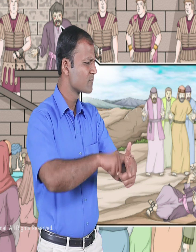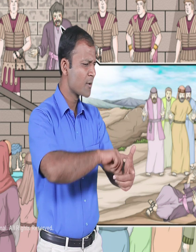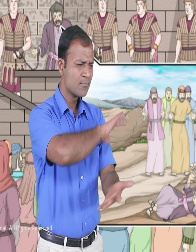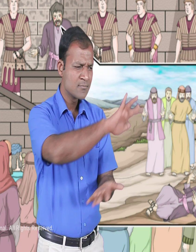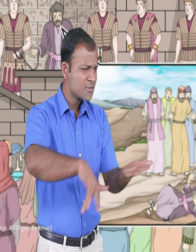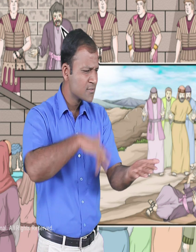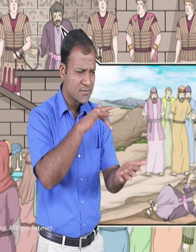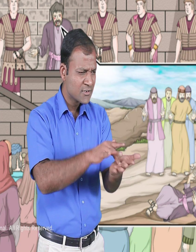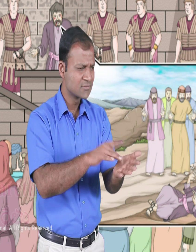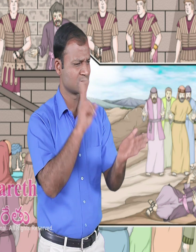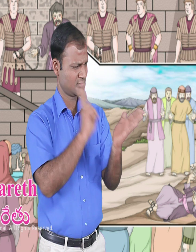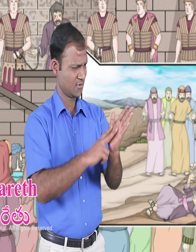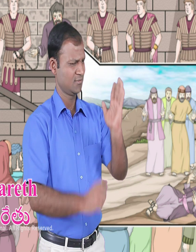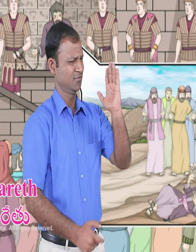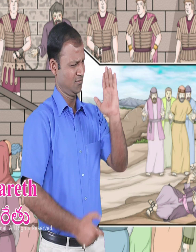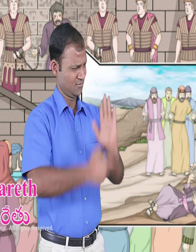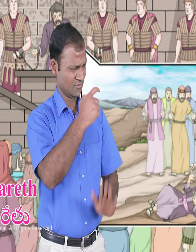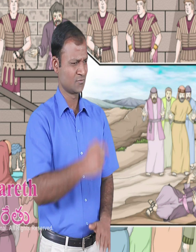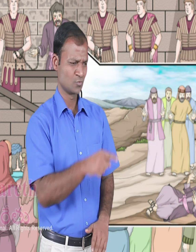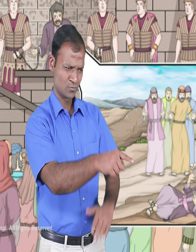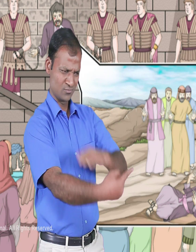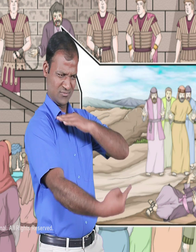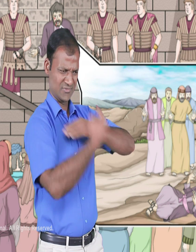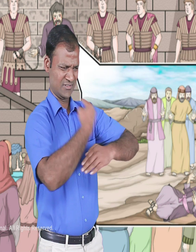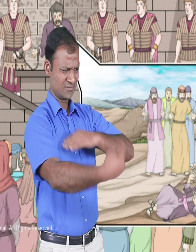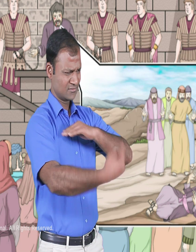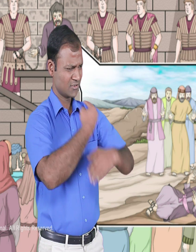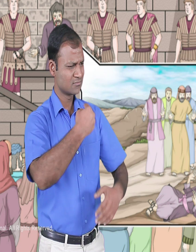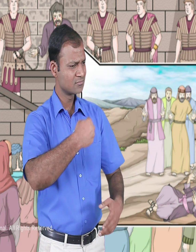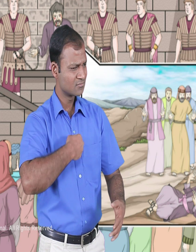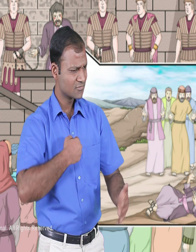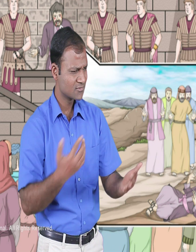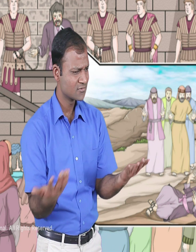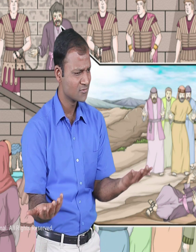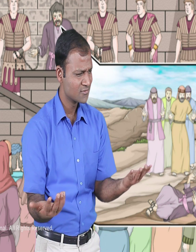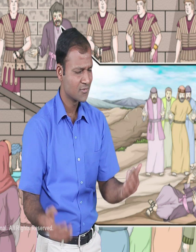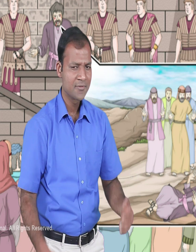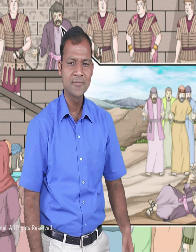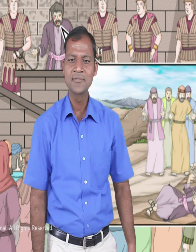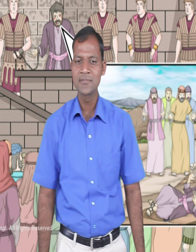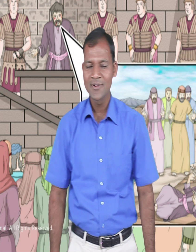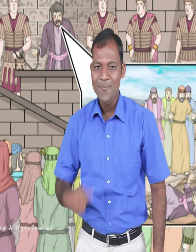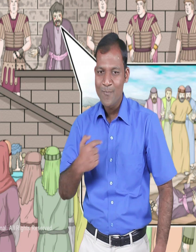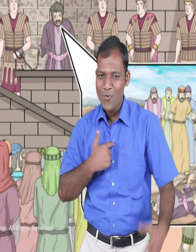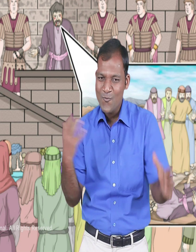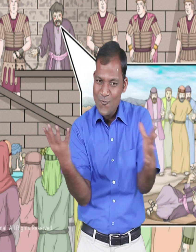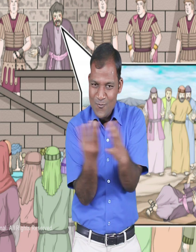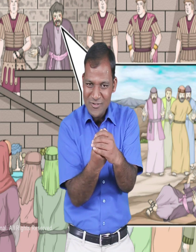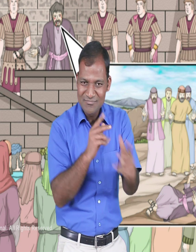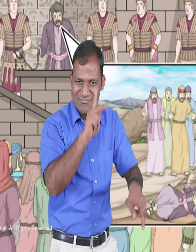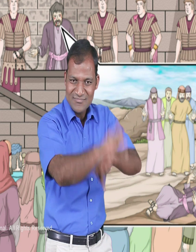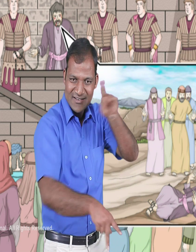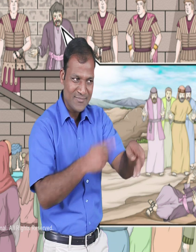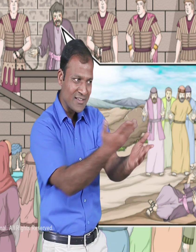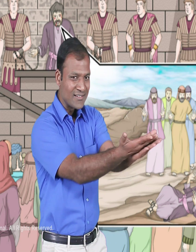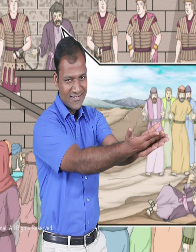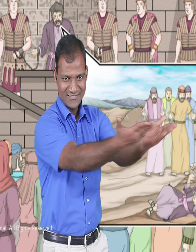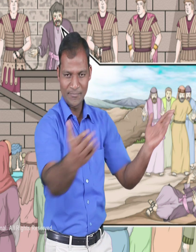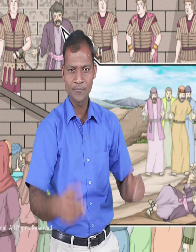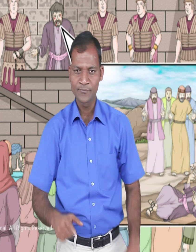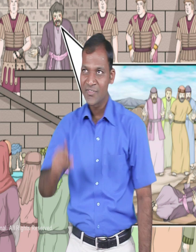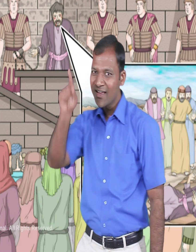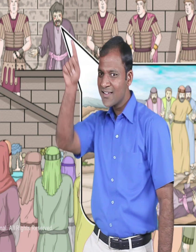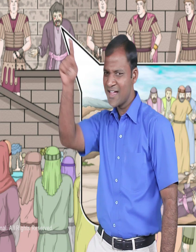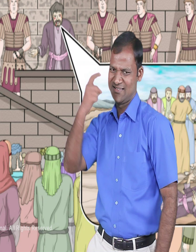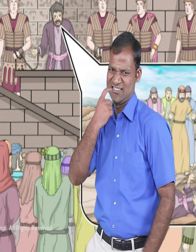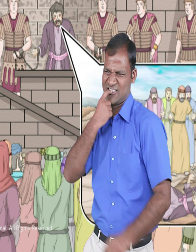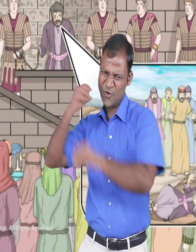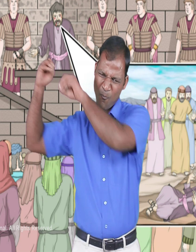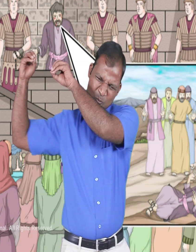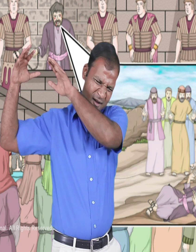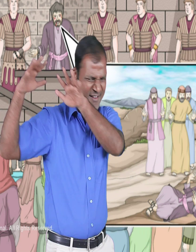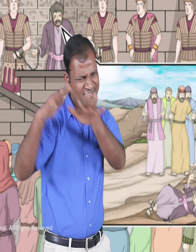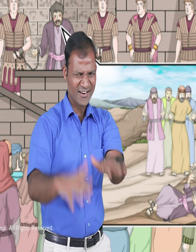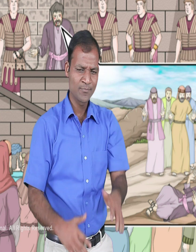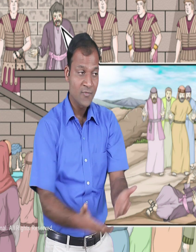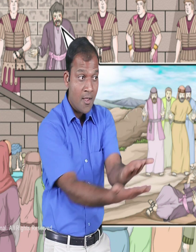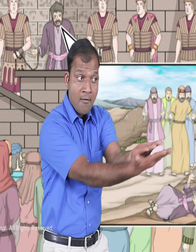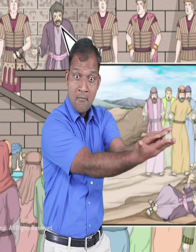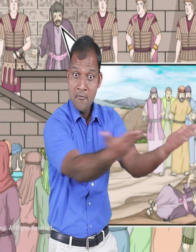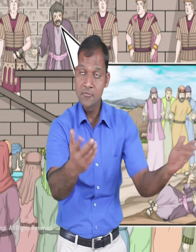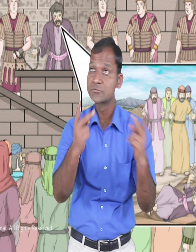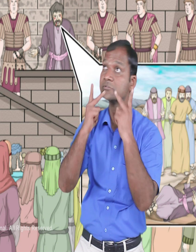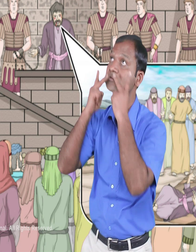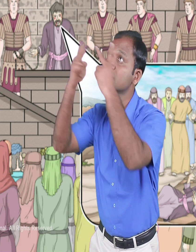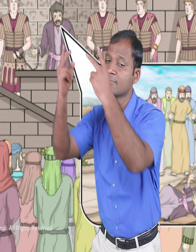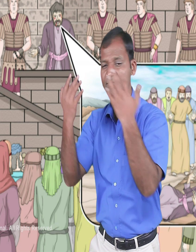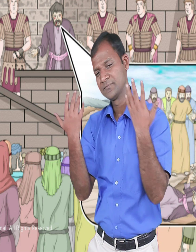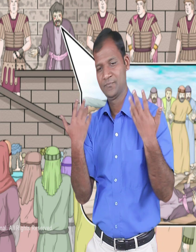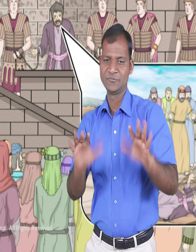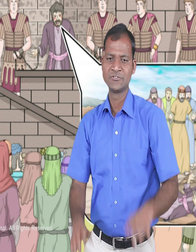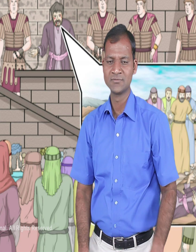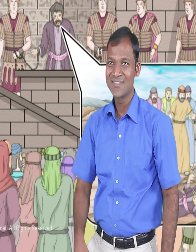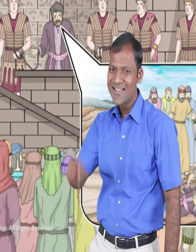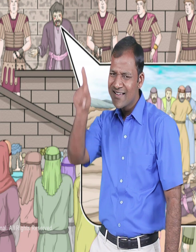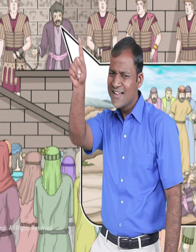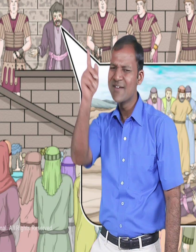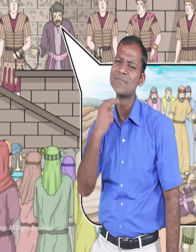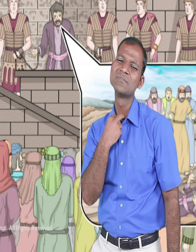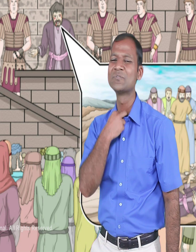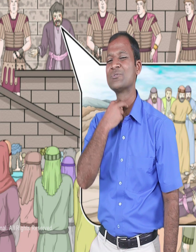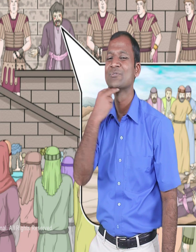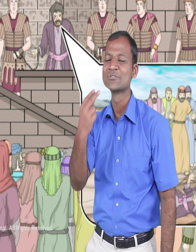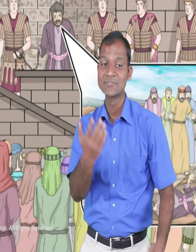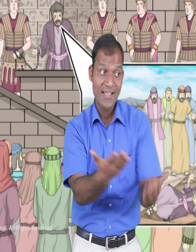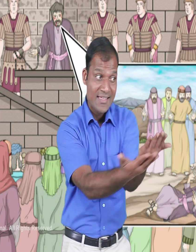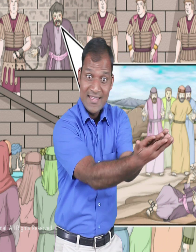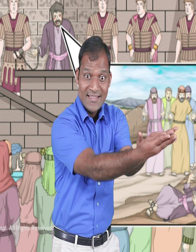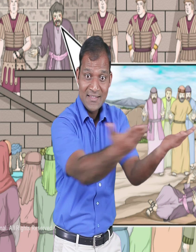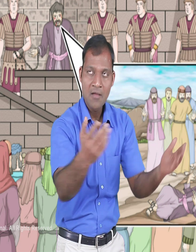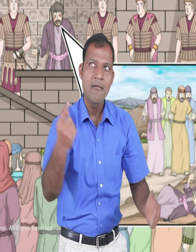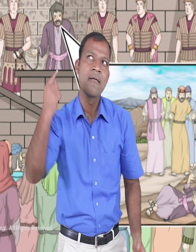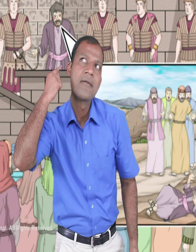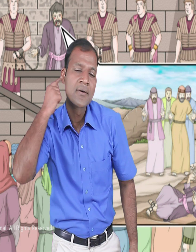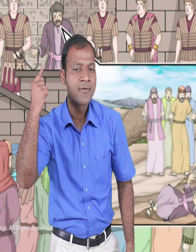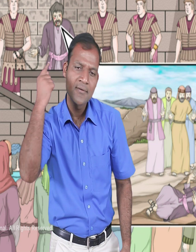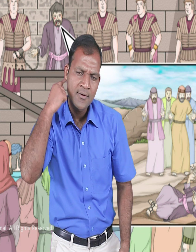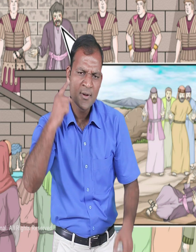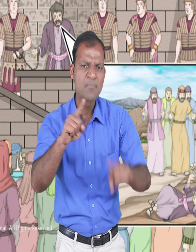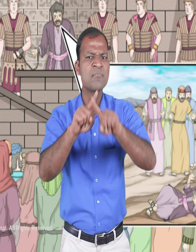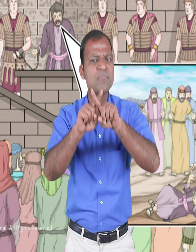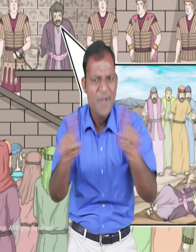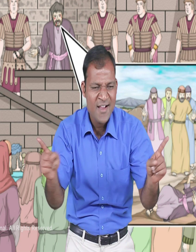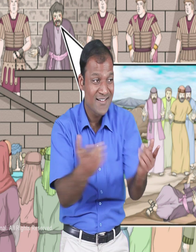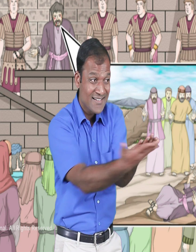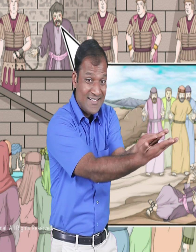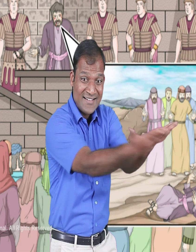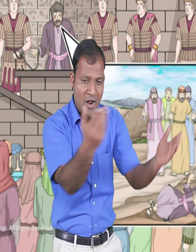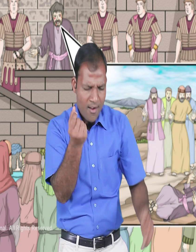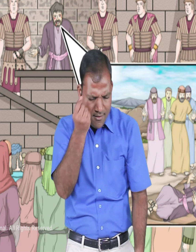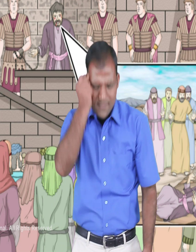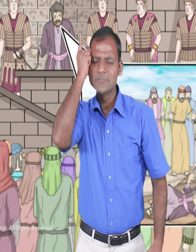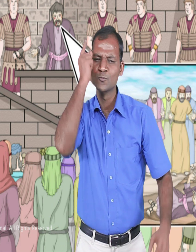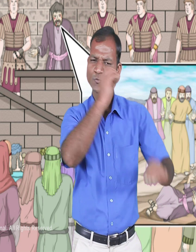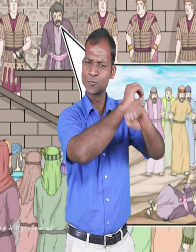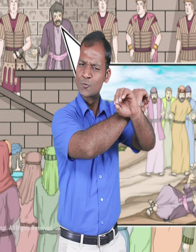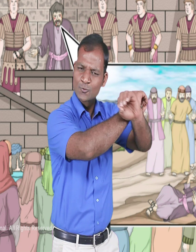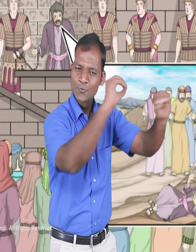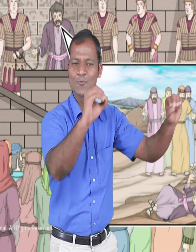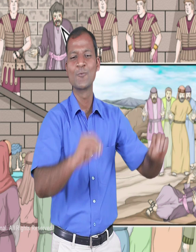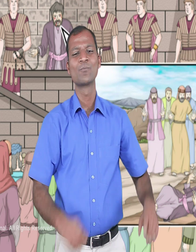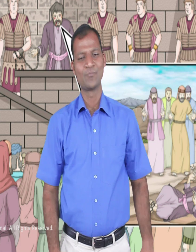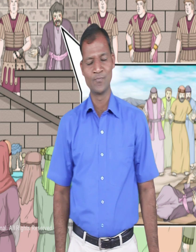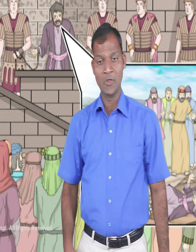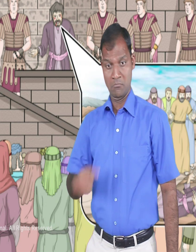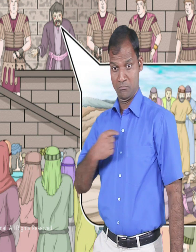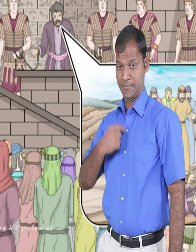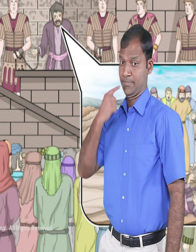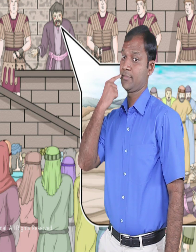My companions saw the light, but they could not understand the voice of the One speaking to me.